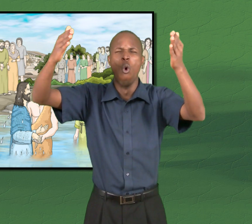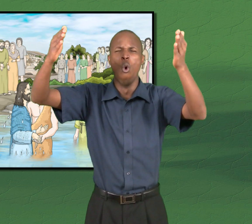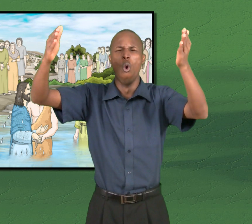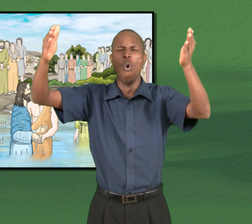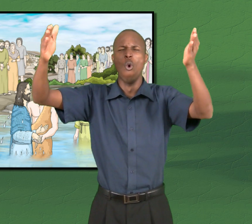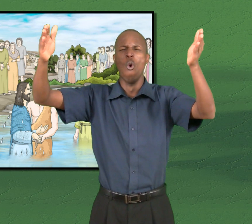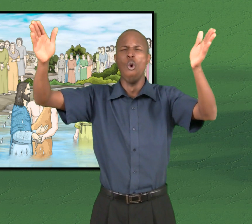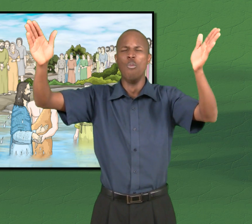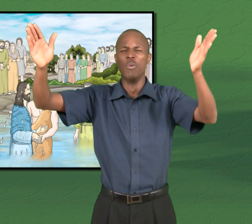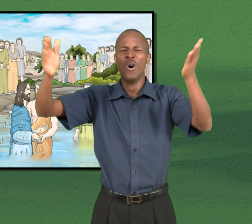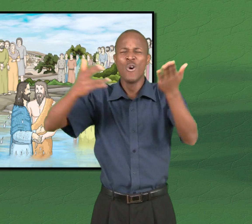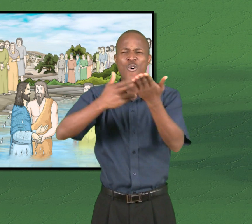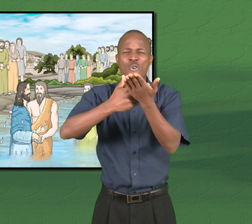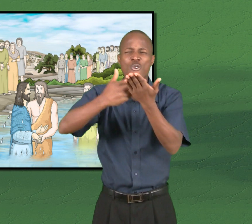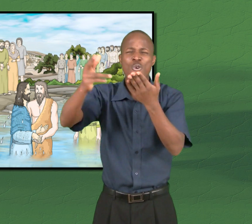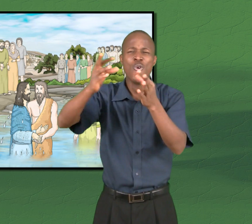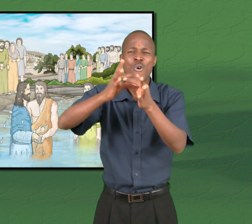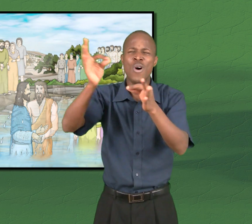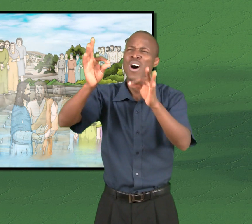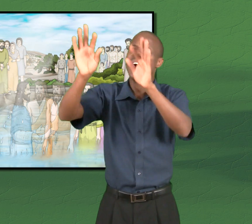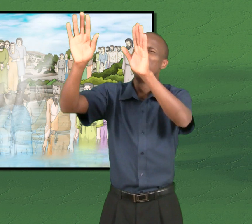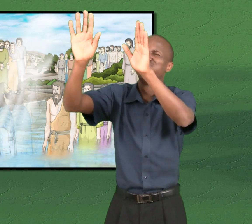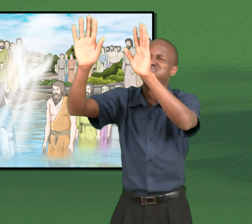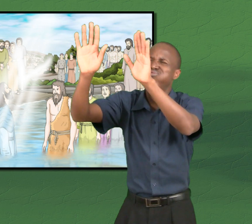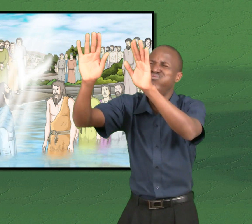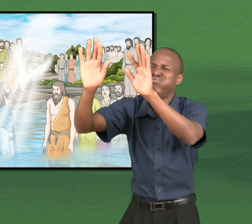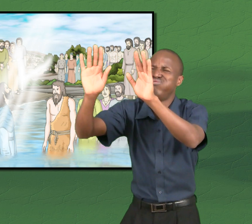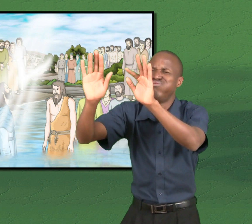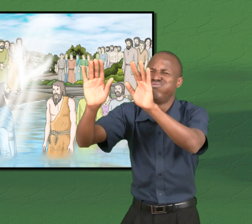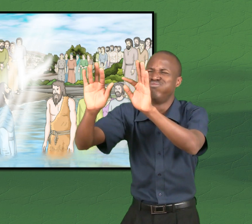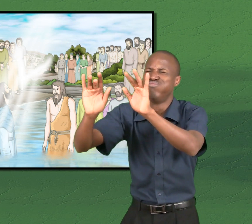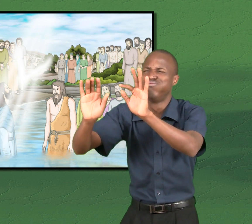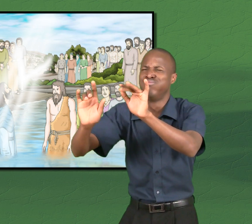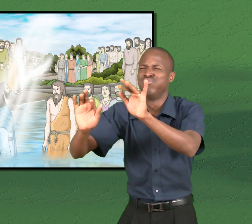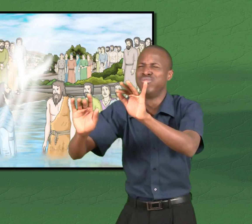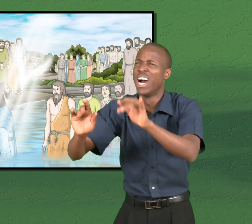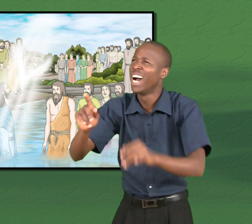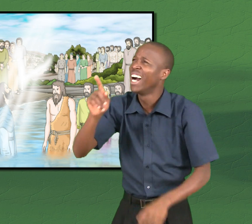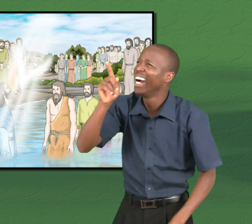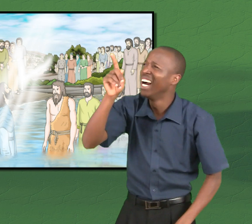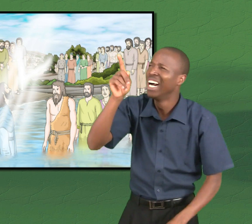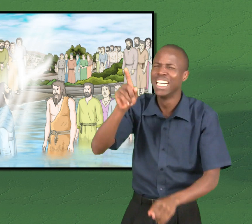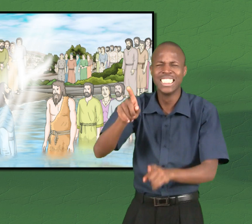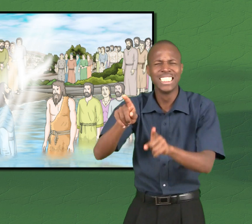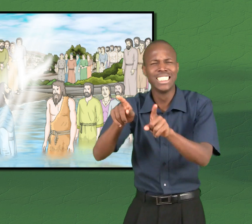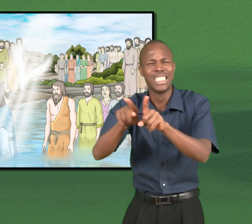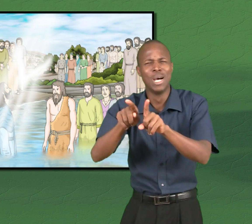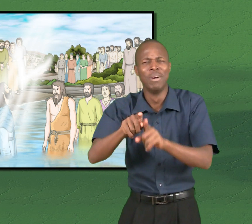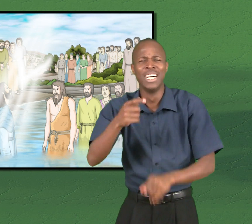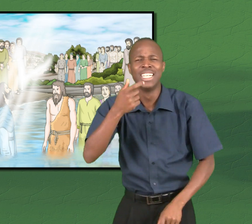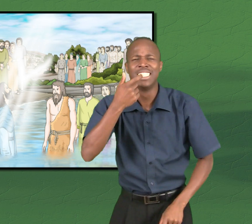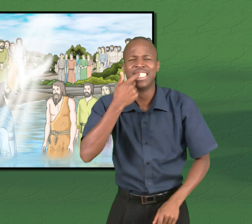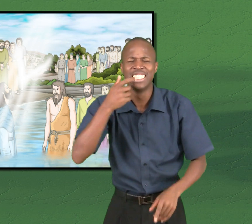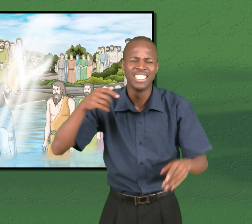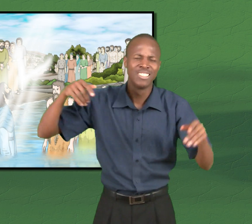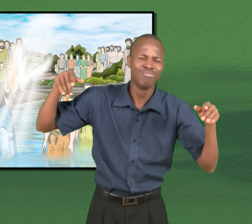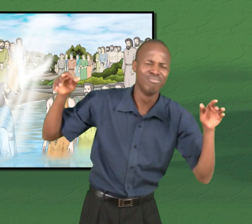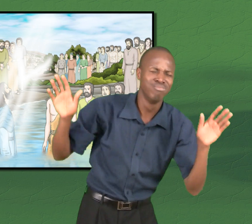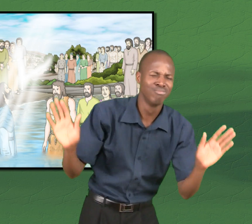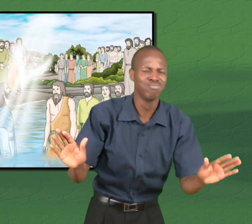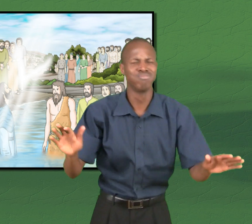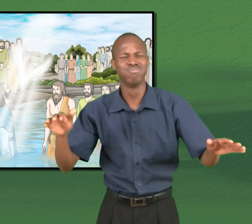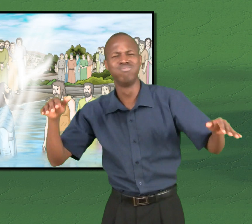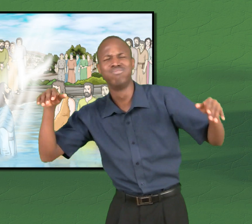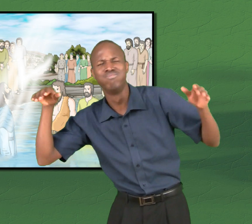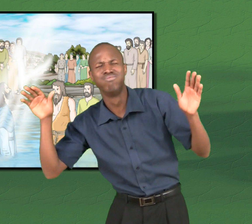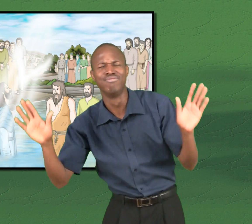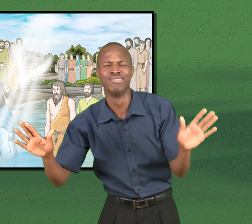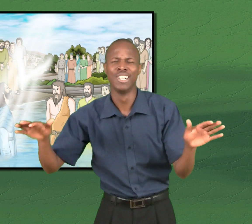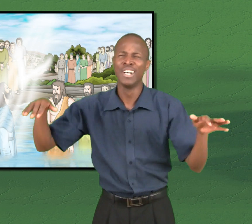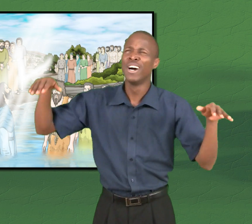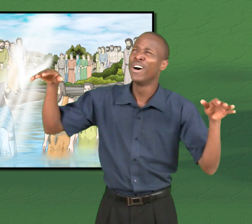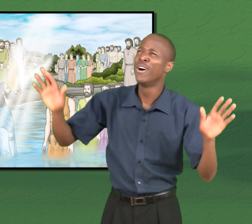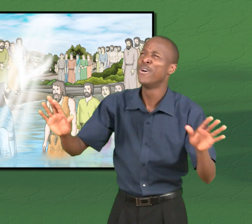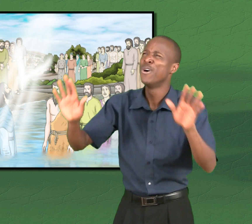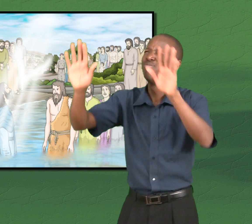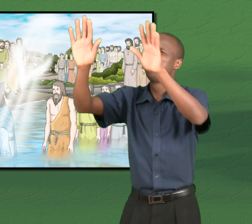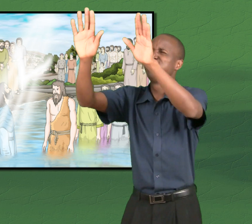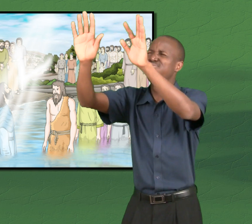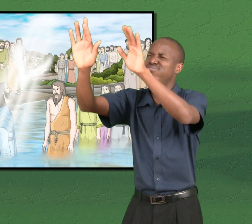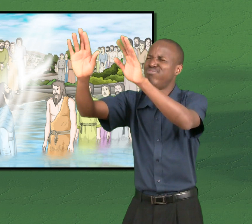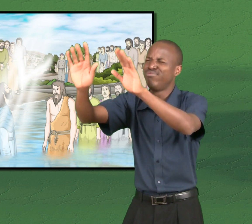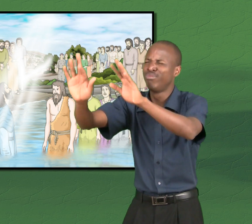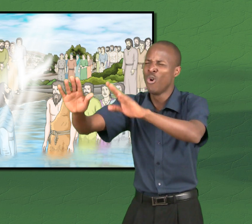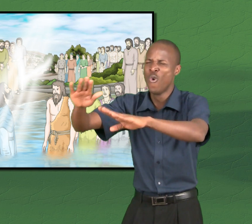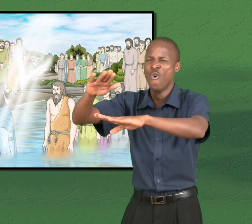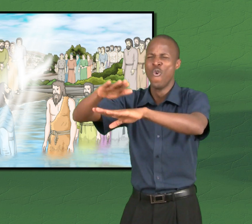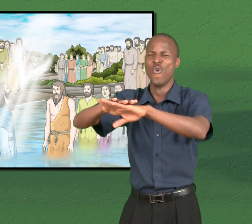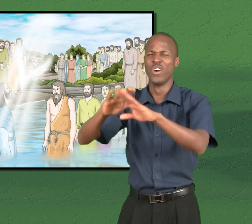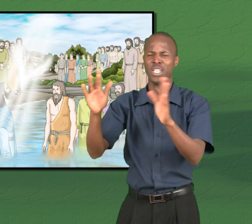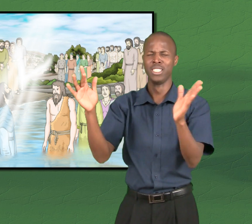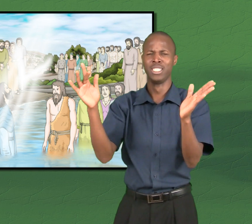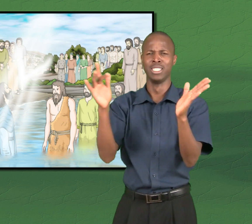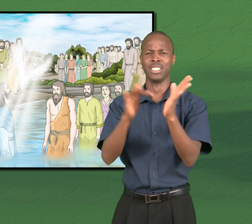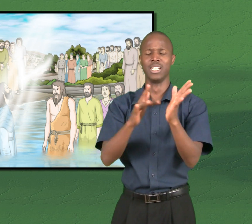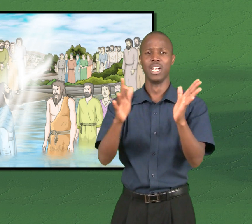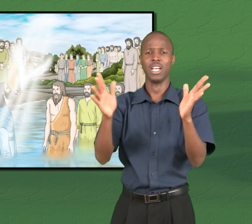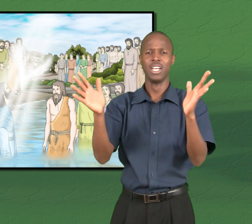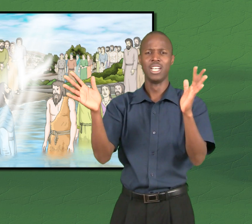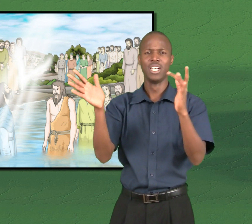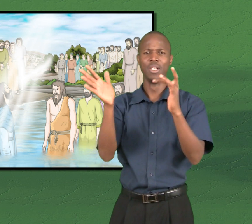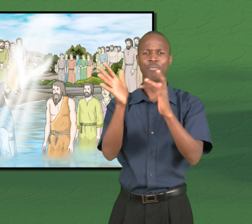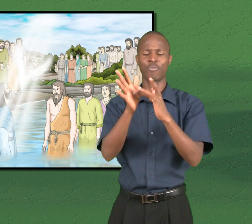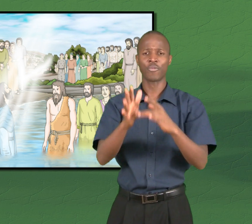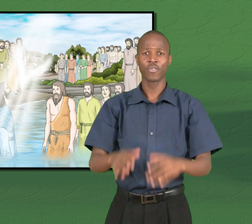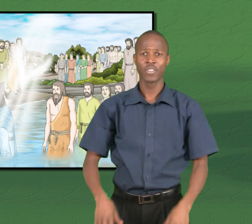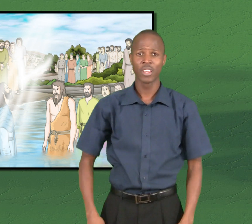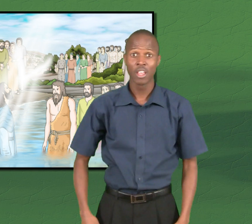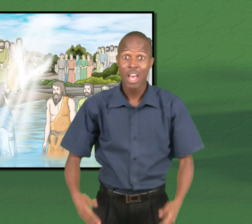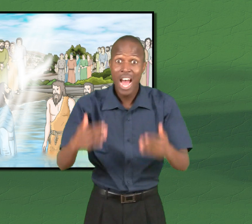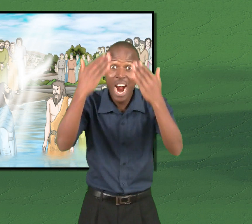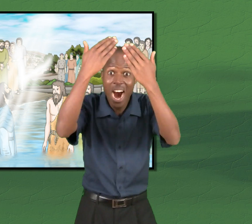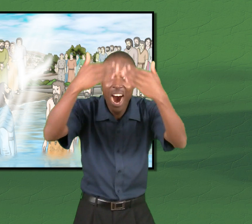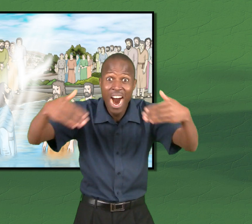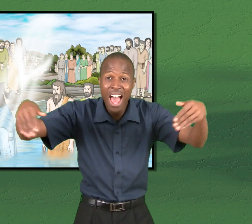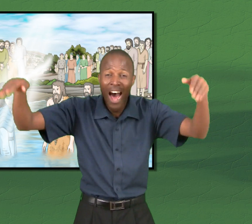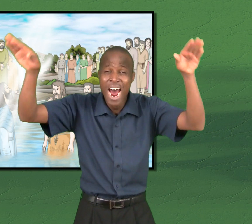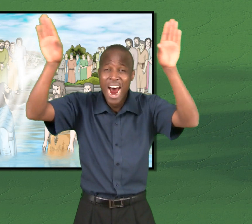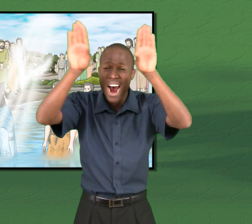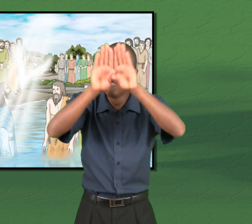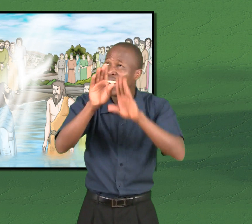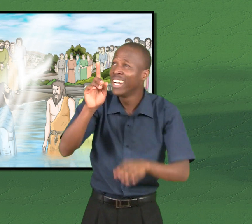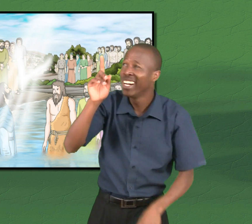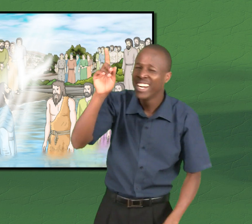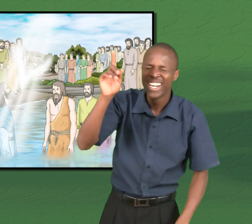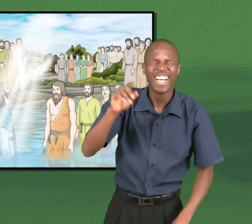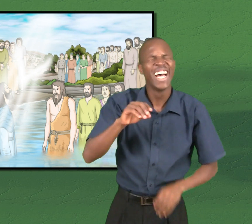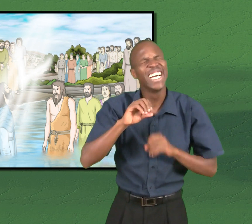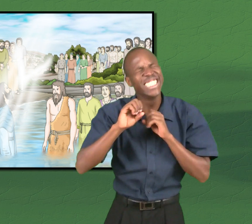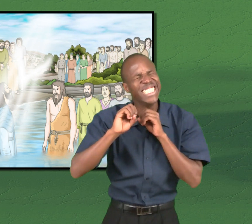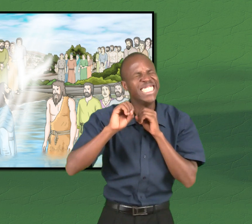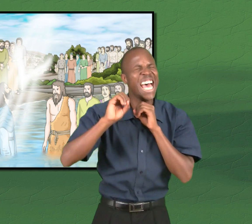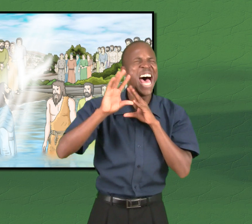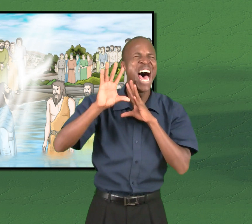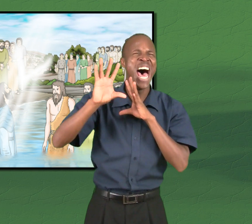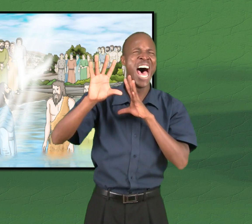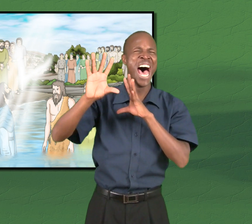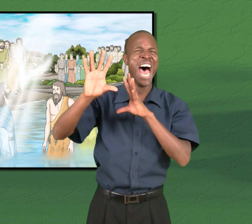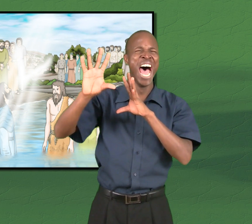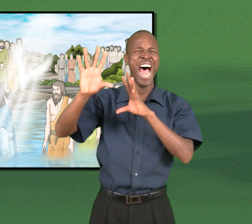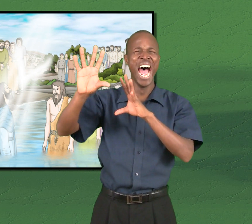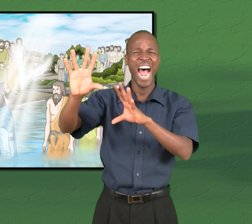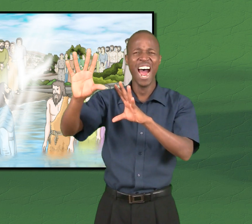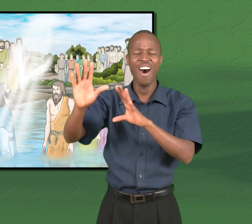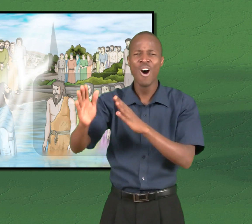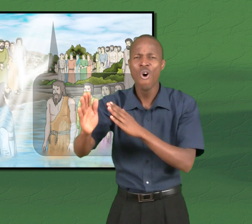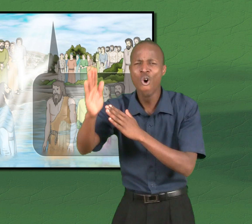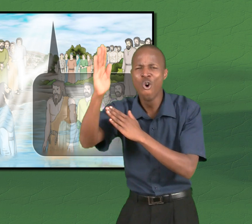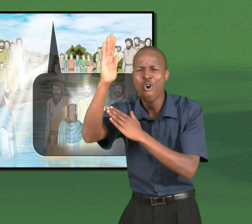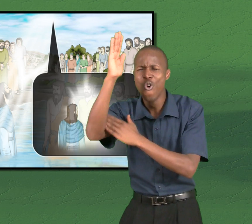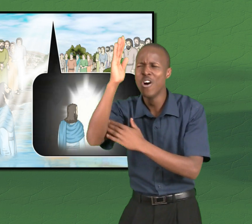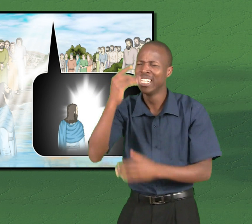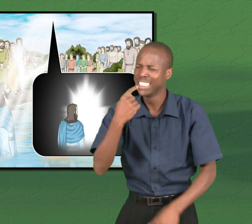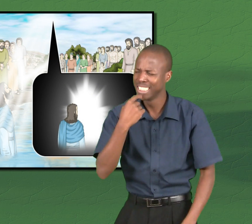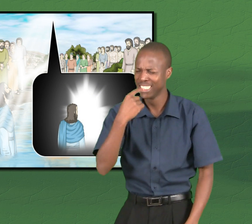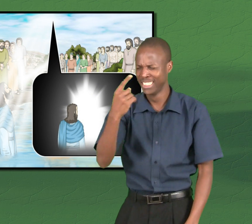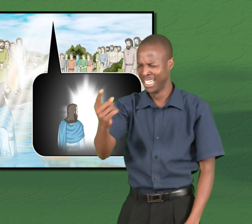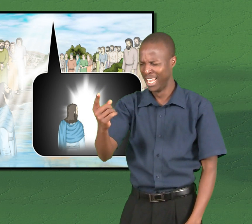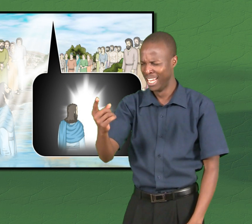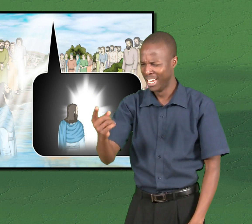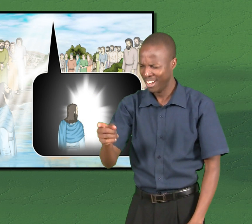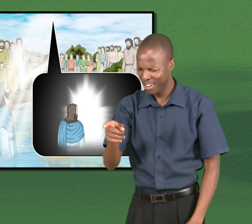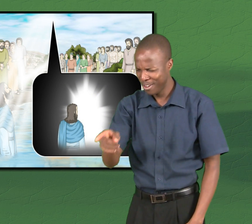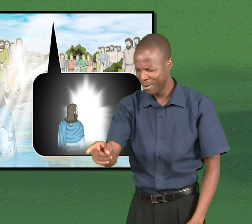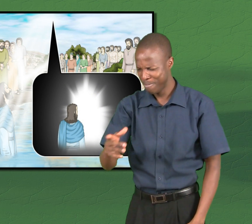Suddenly the heavens were opened, and He saw the Spirit of God descending like a dove and resting on Him.